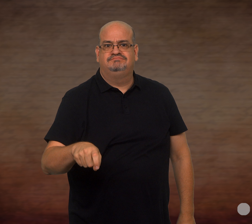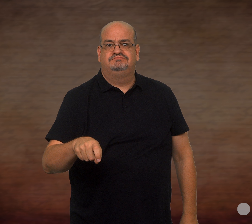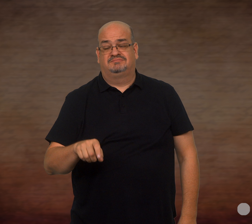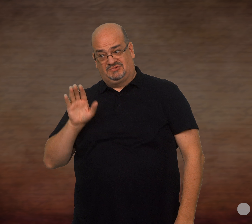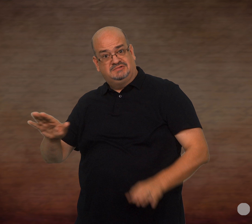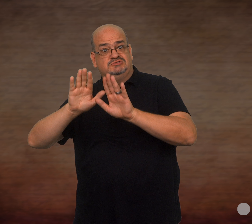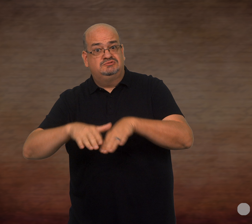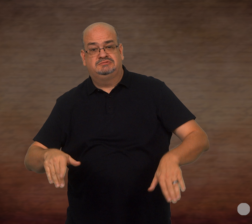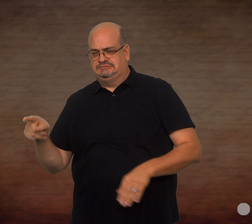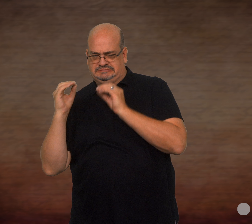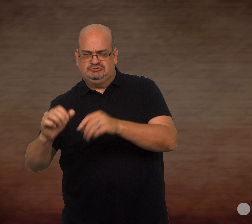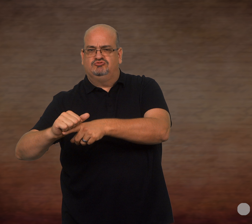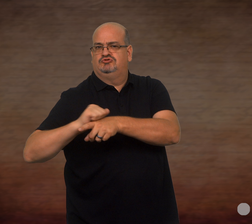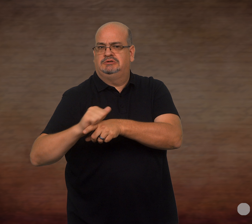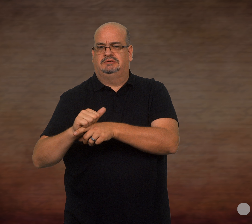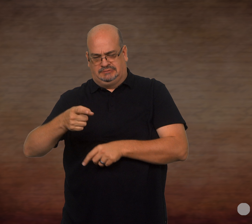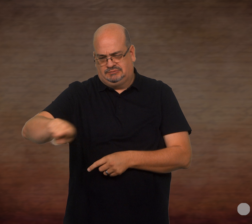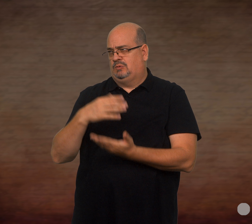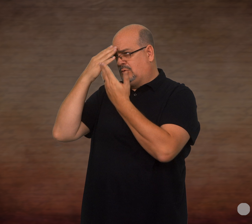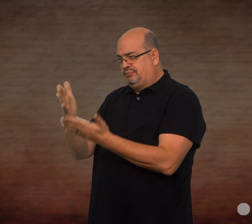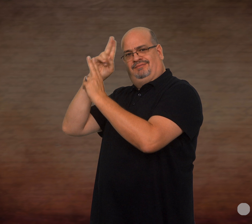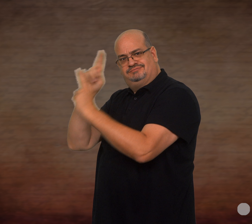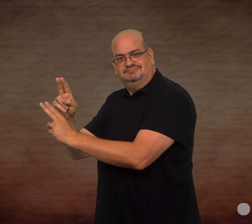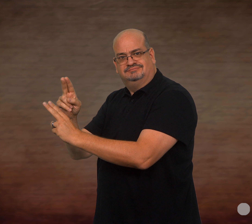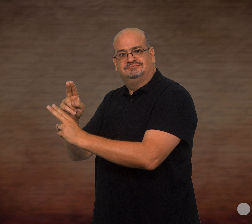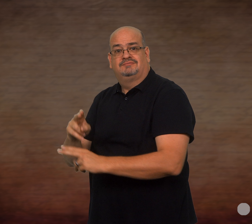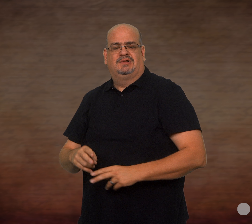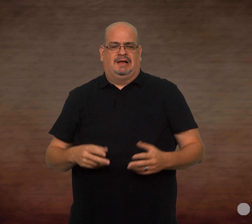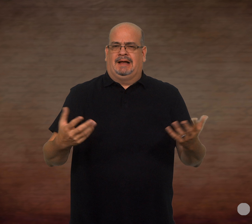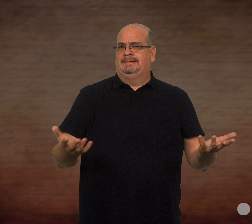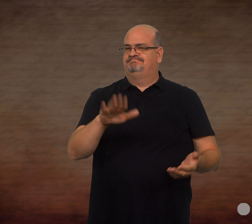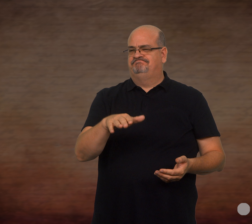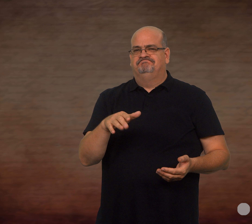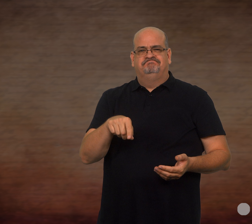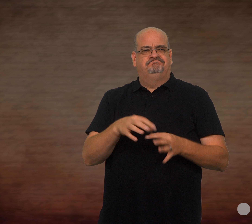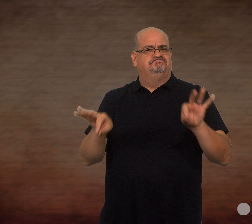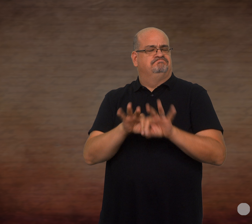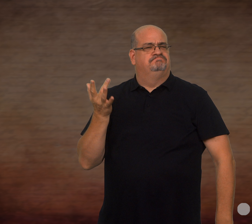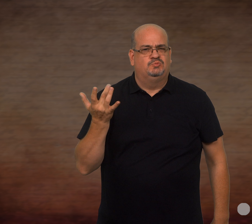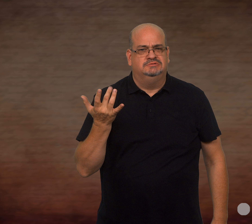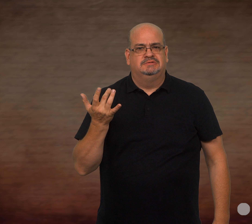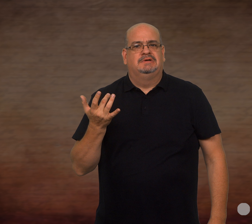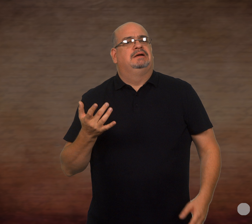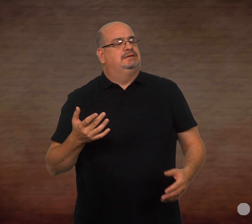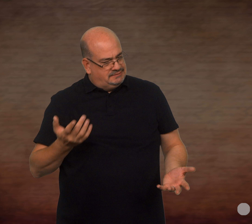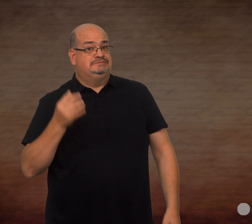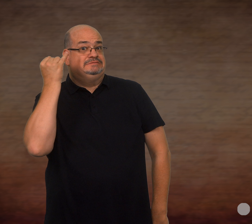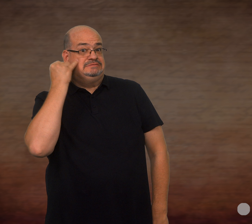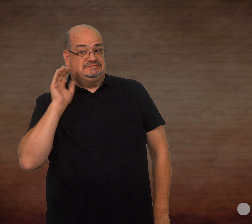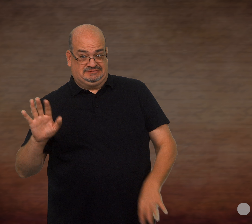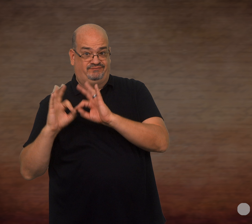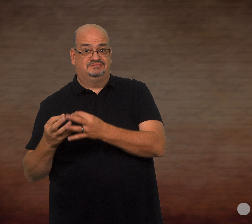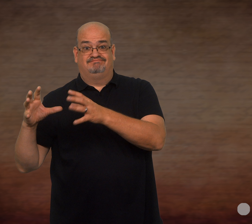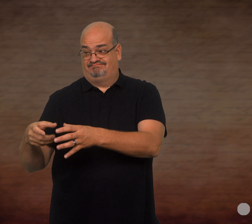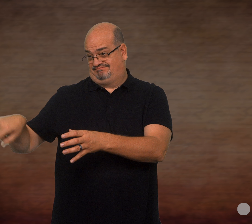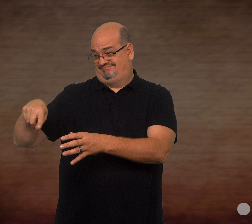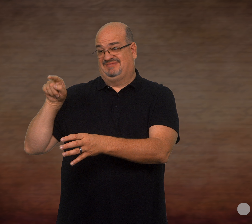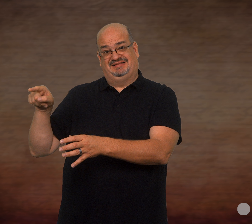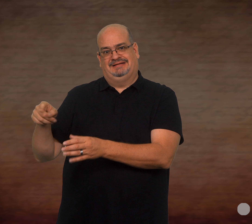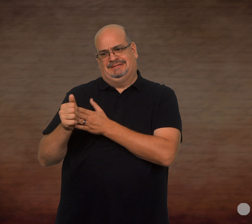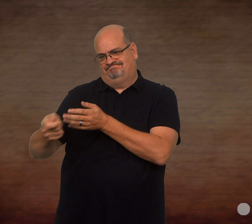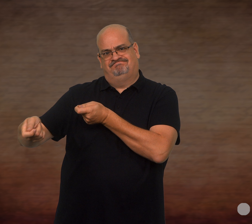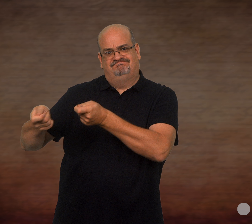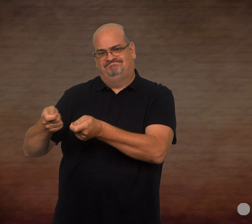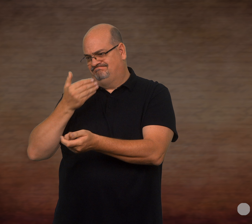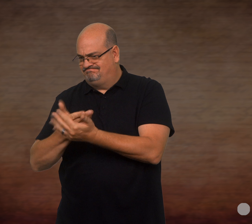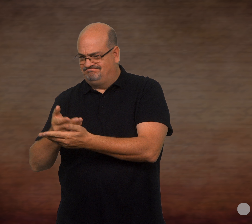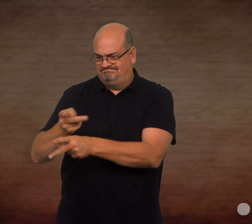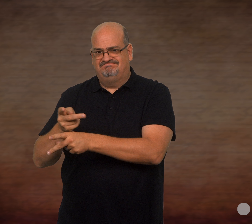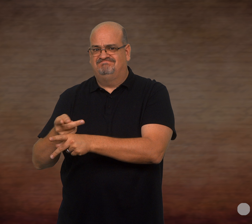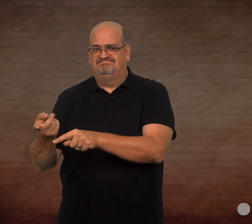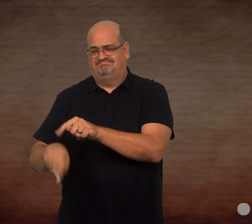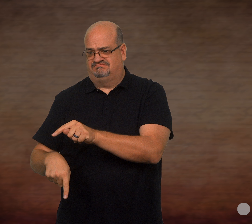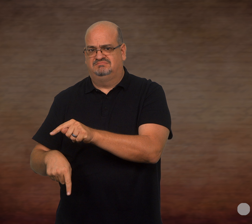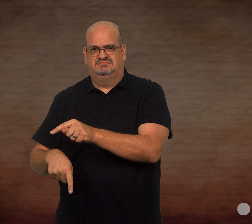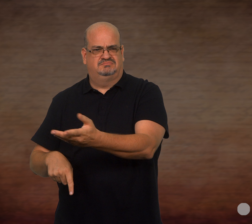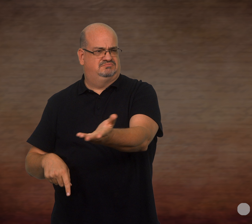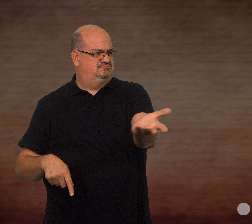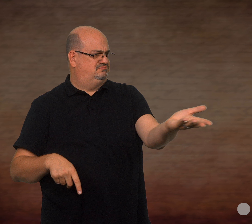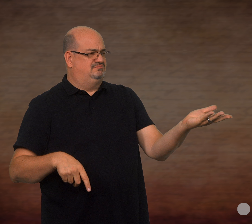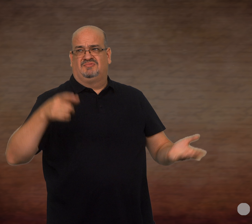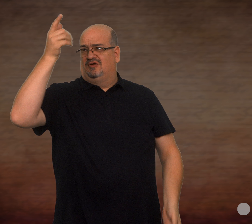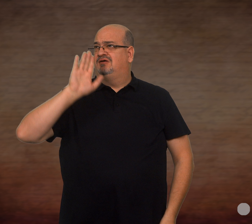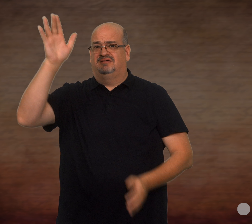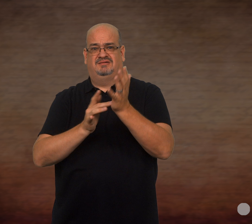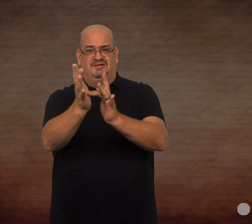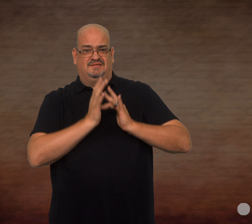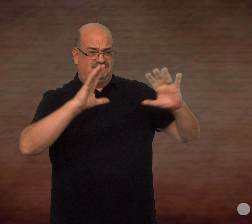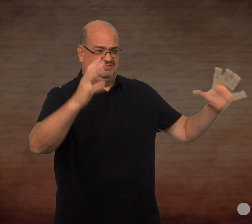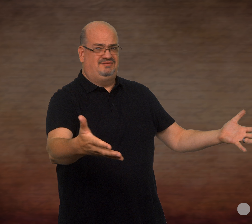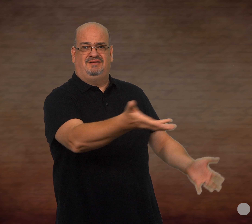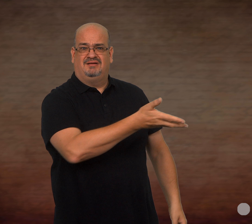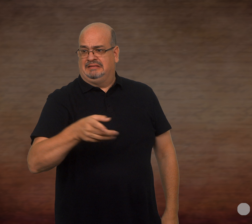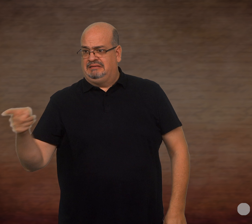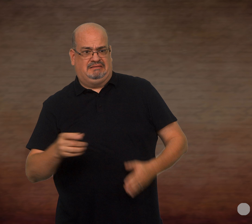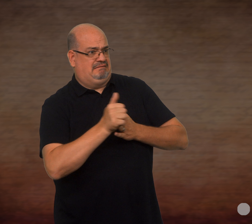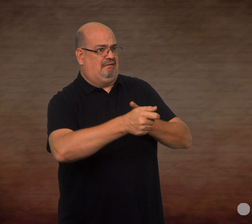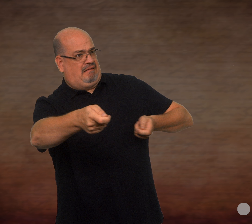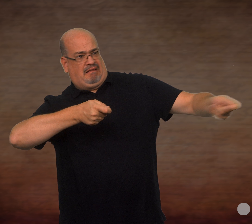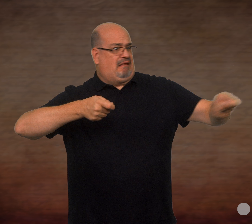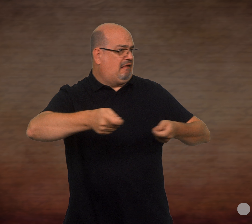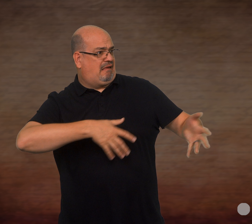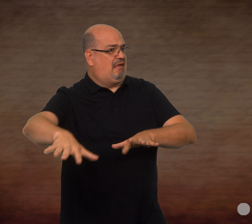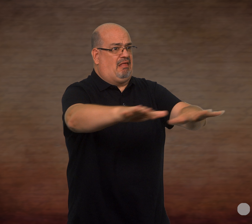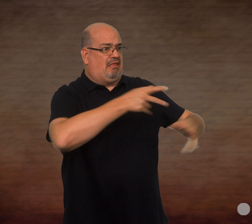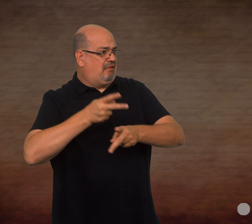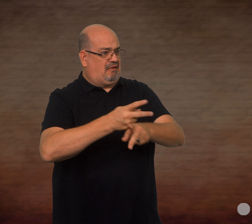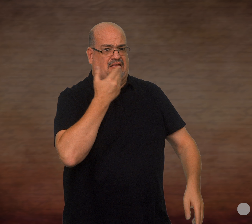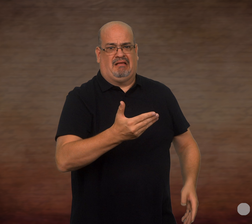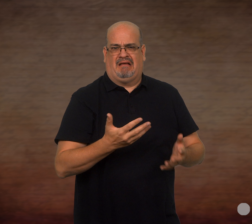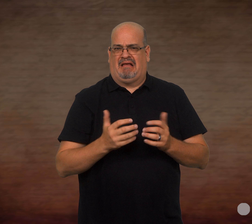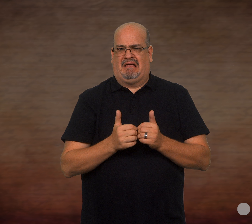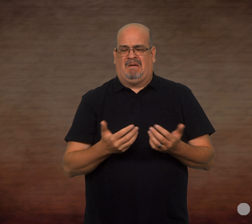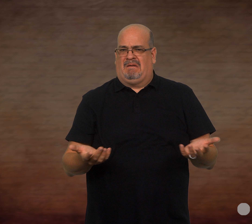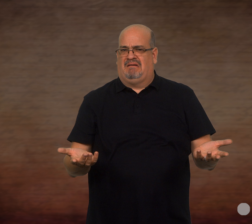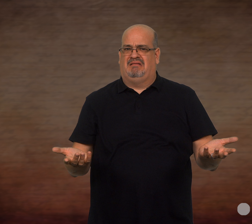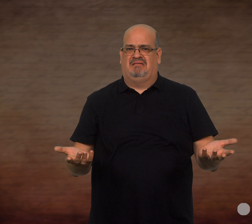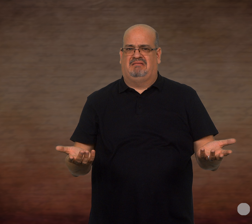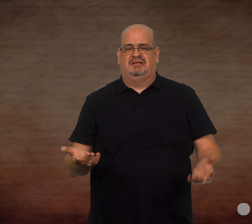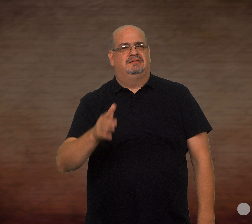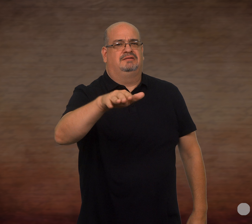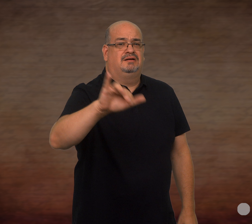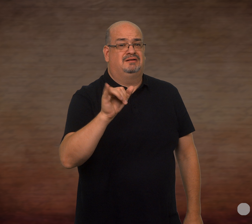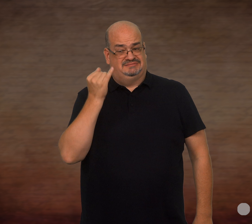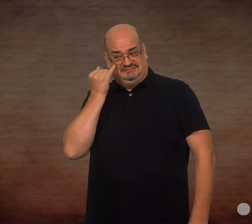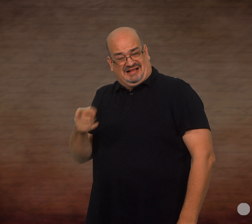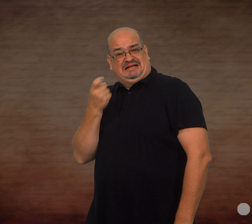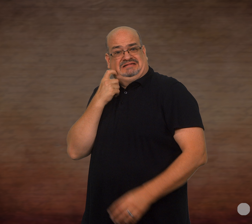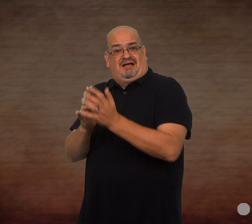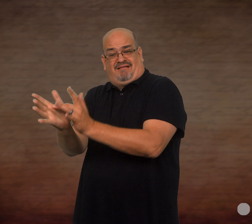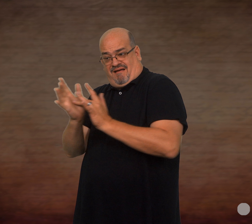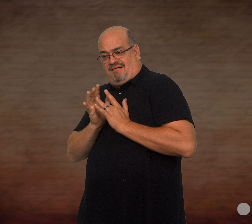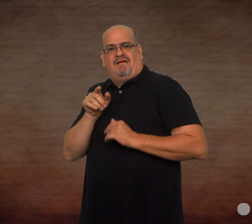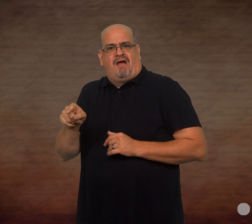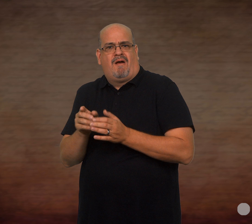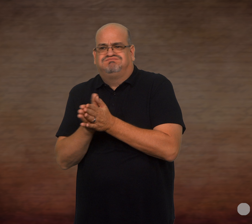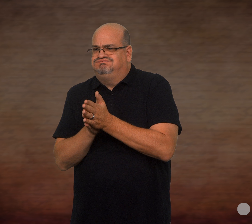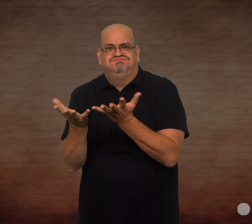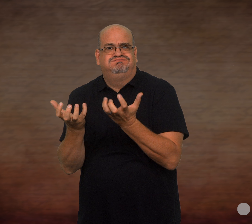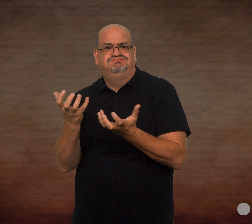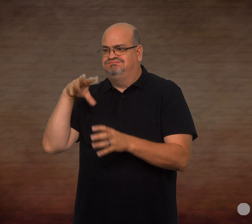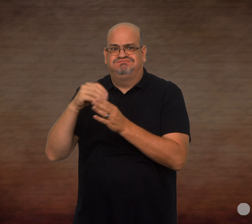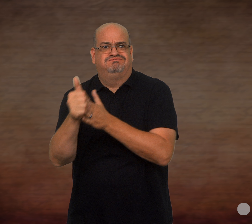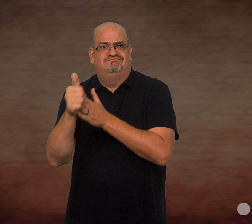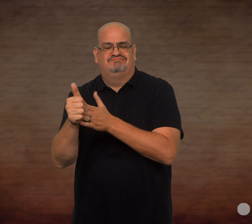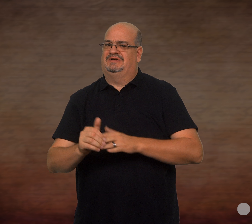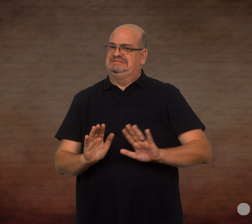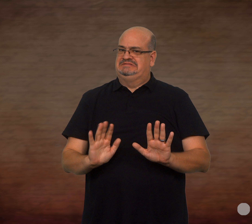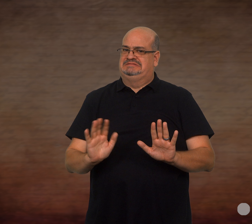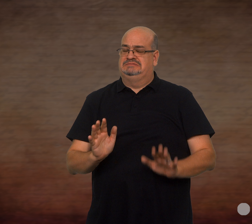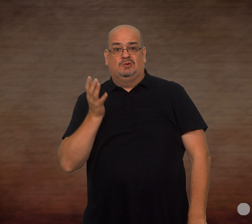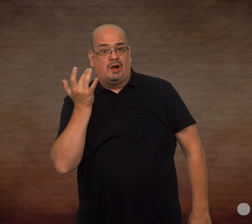For if someone does not know how to manage his own household, how can he care for the church of God?